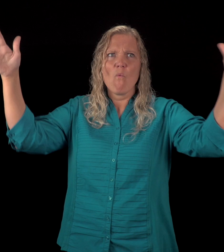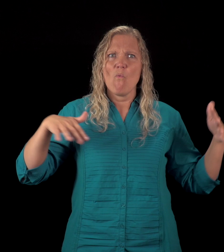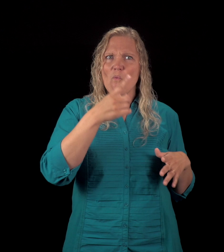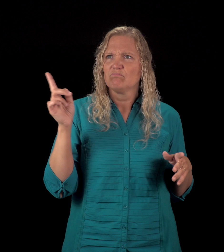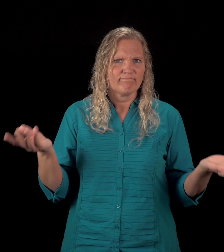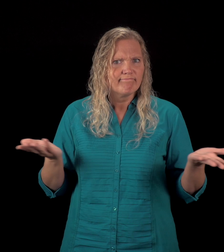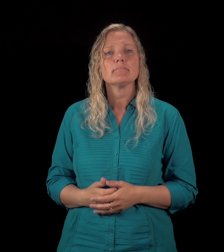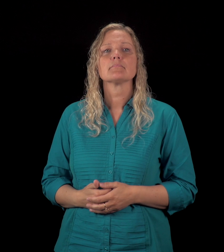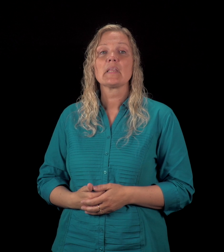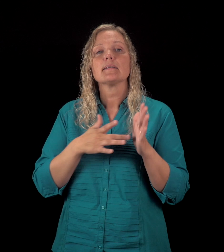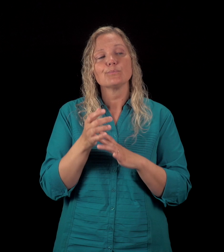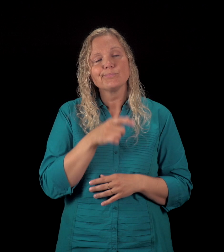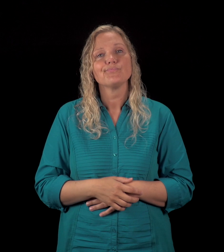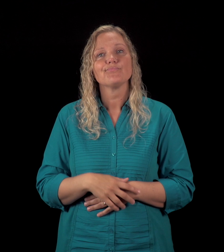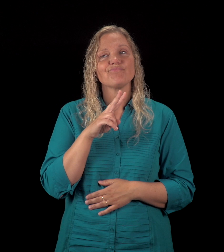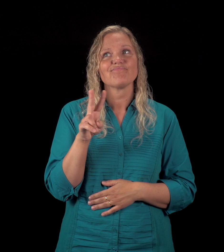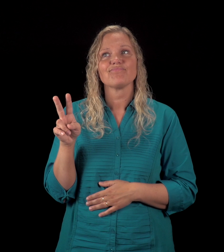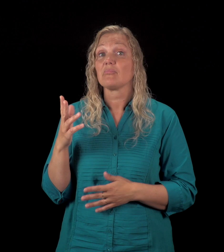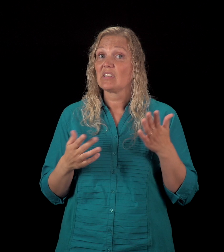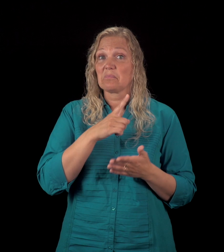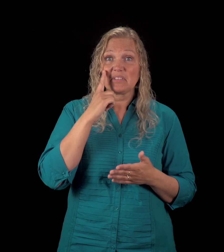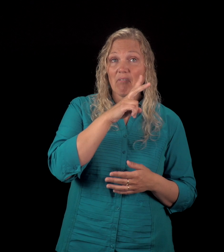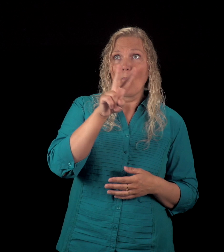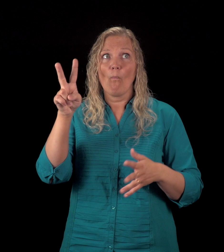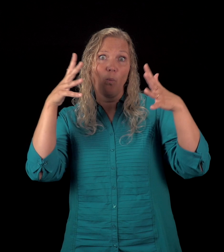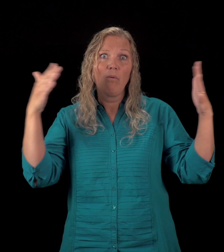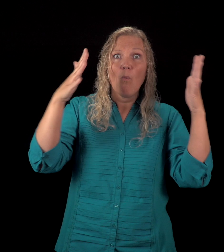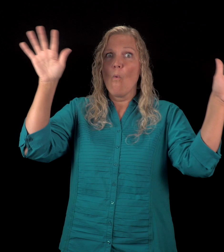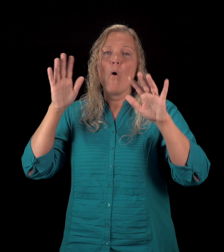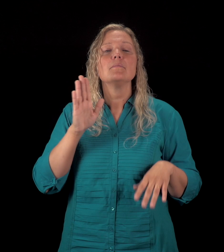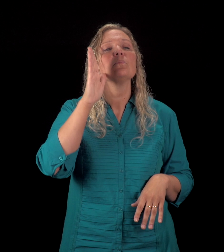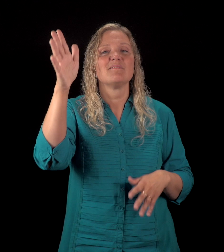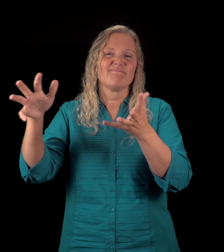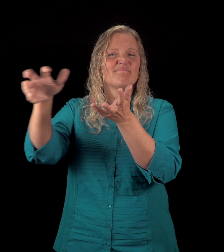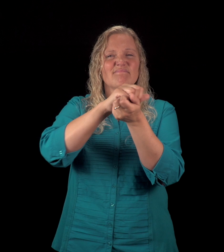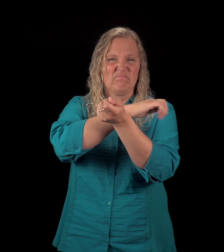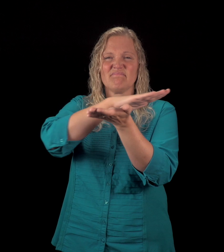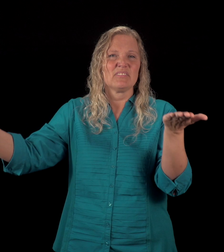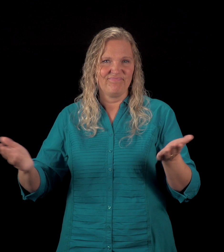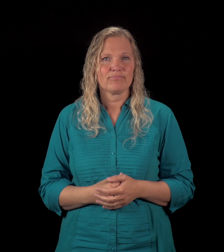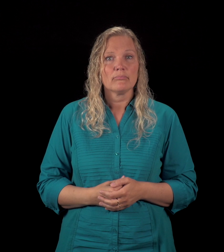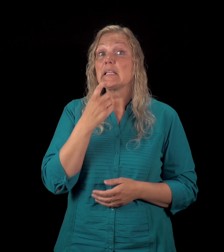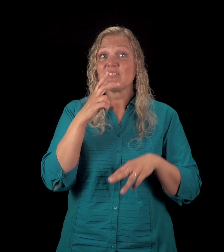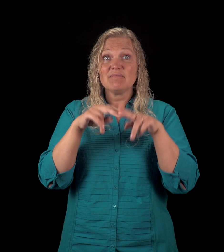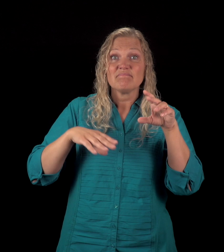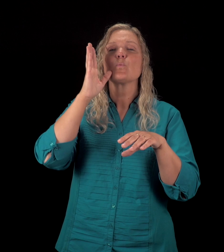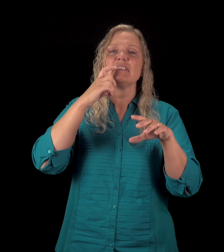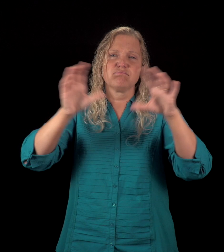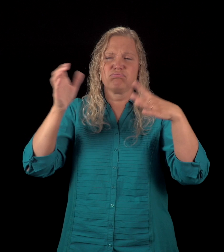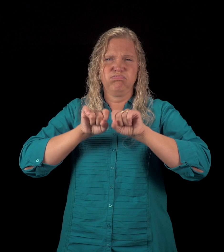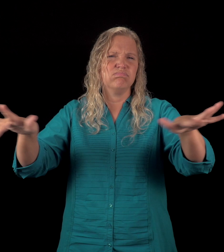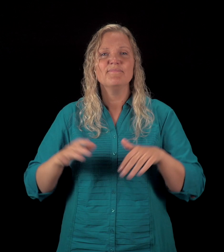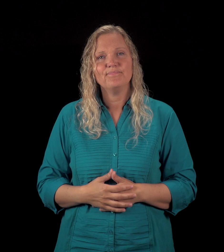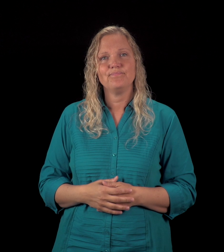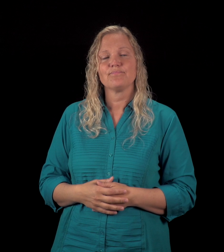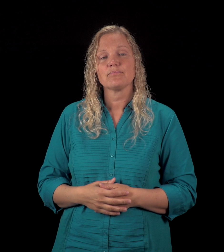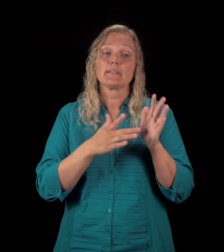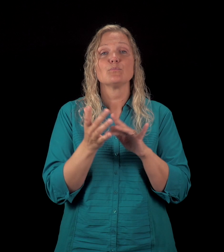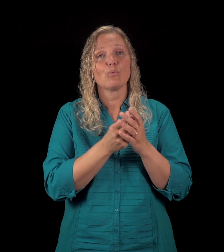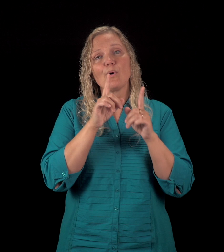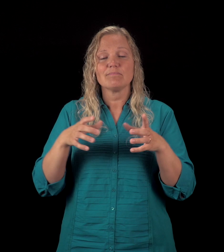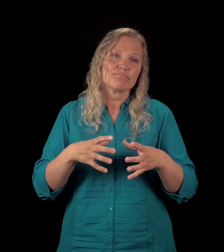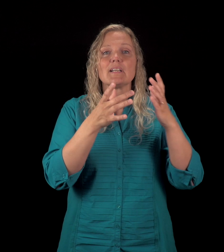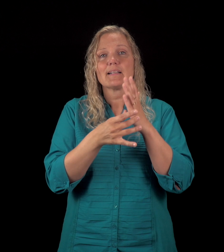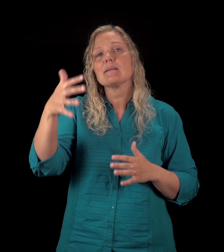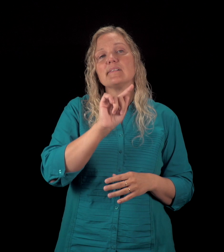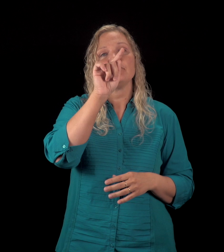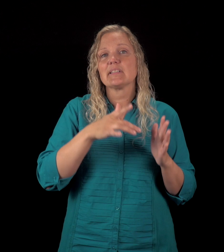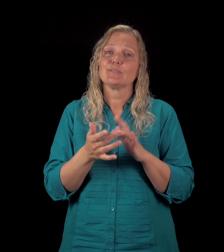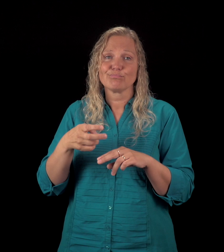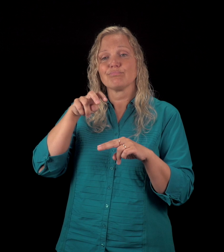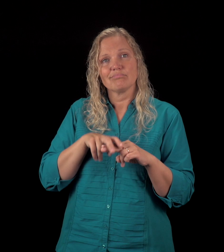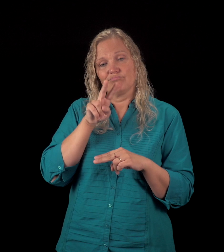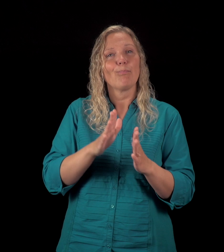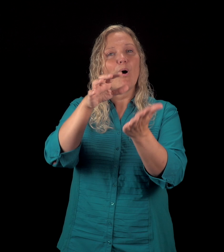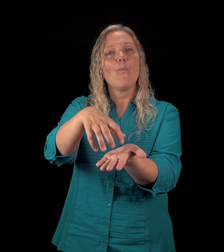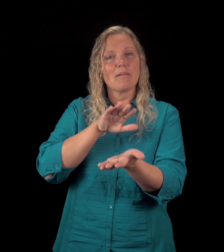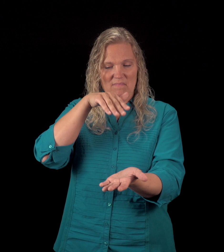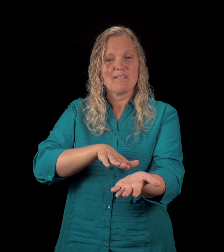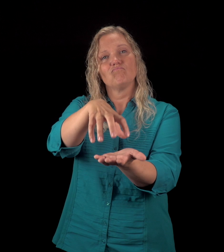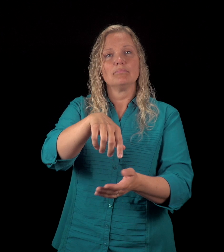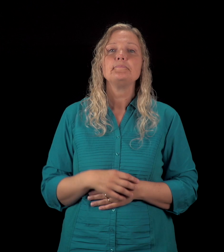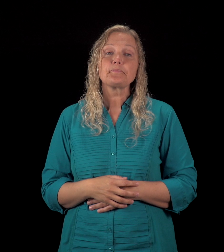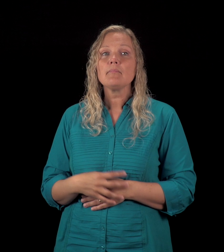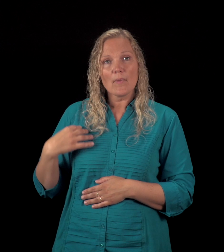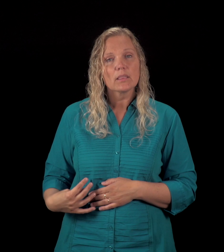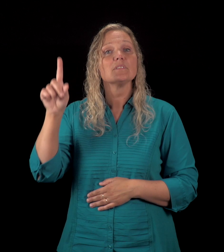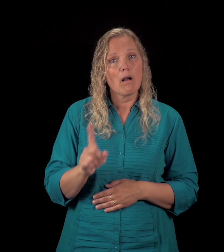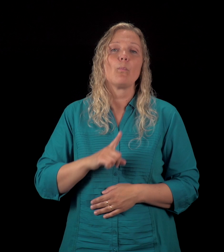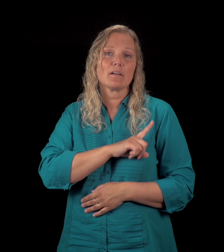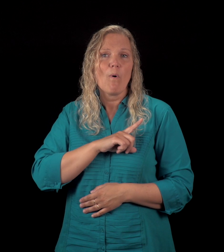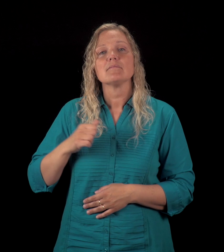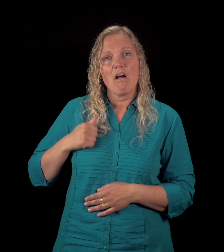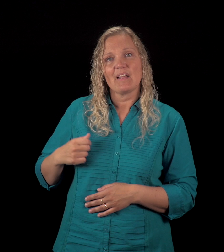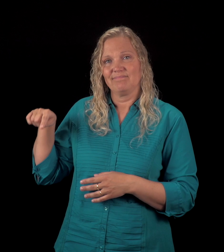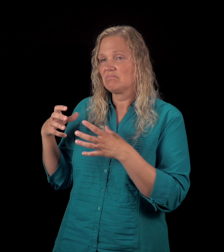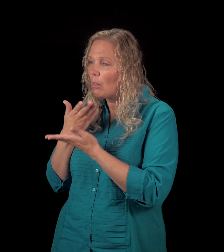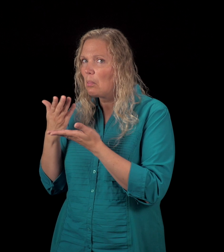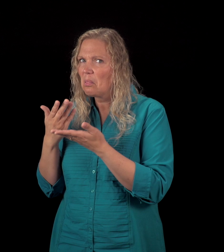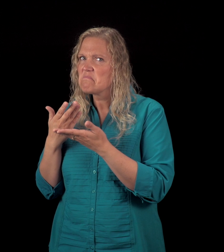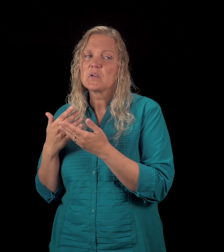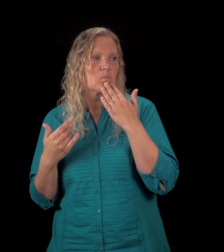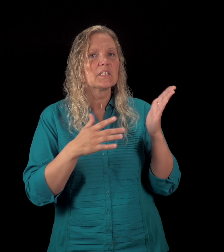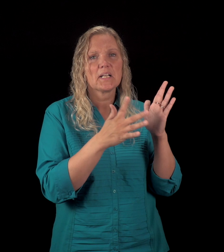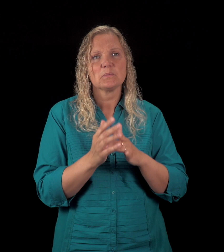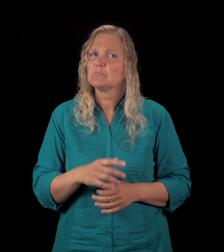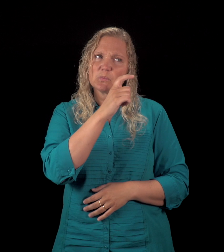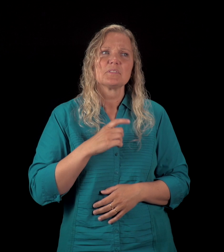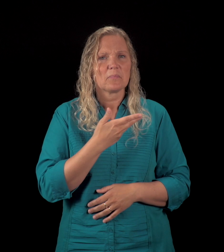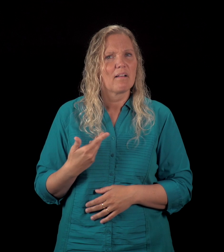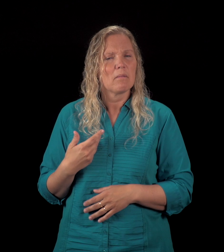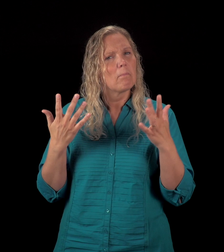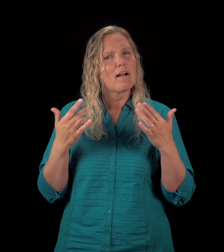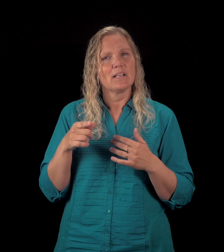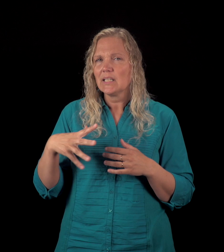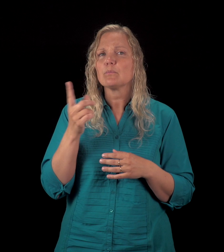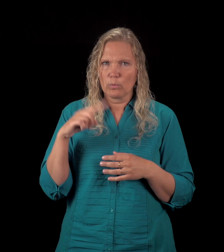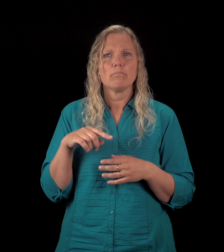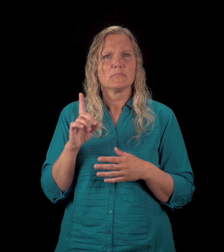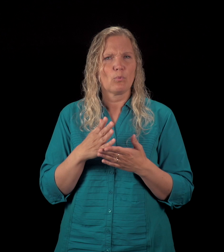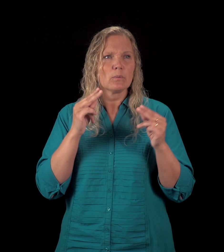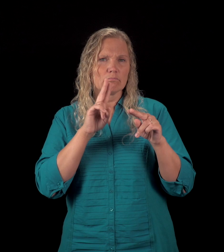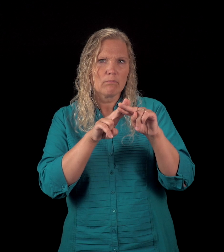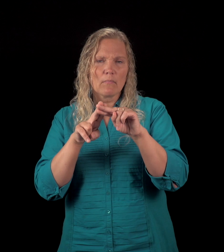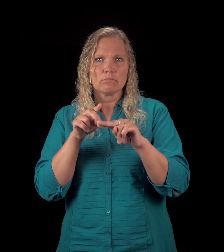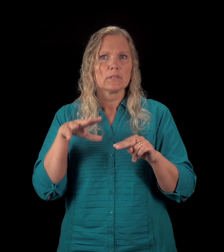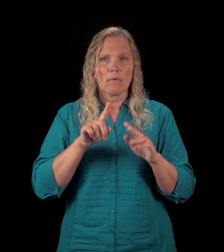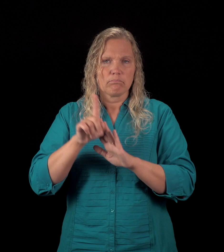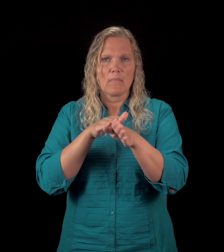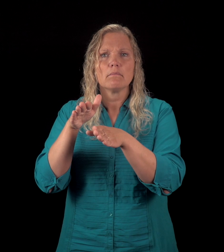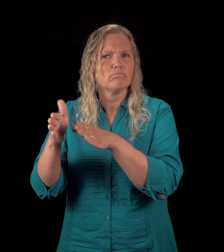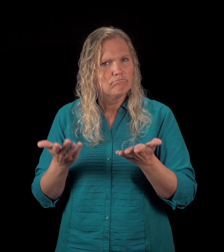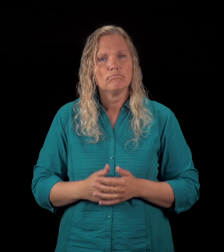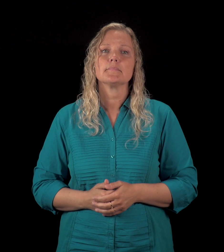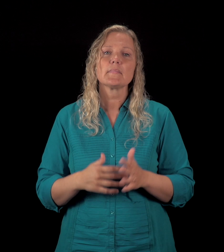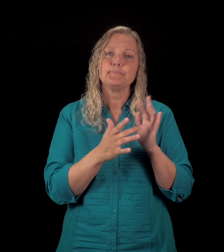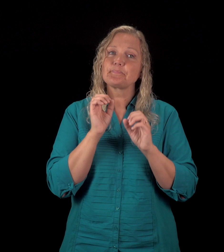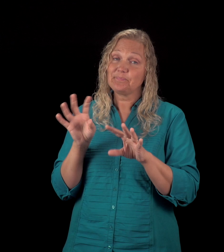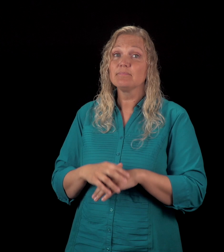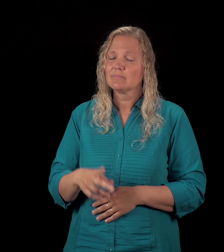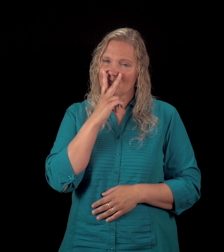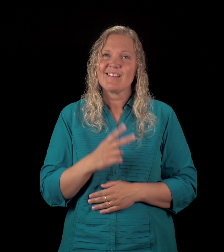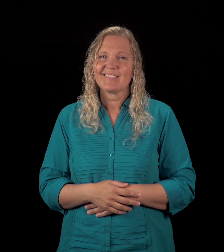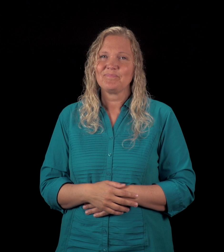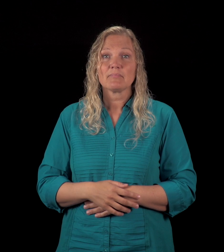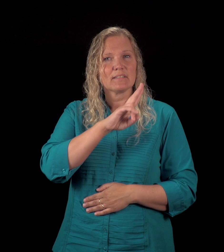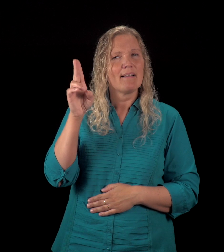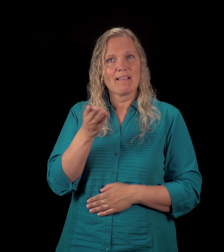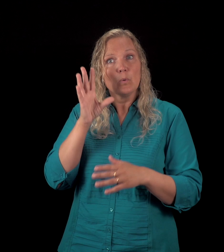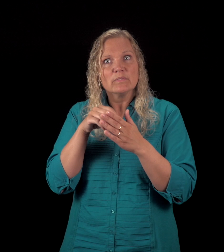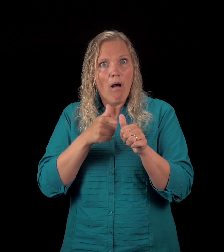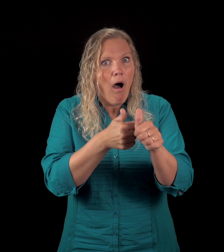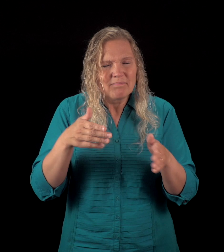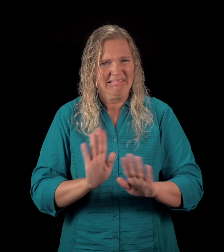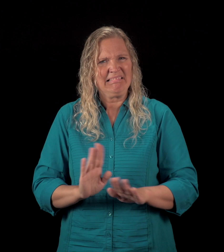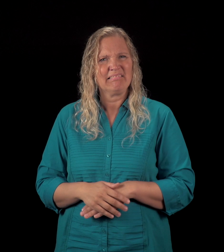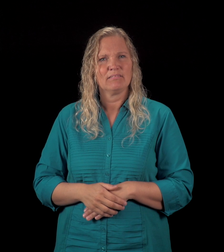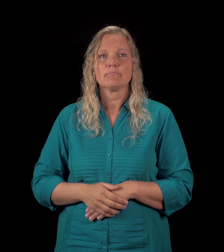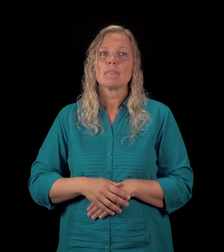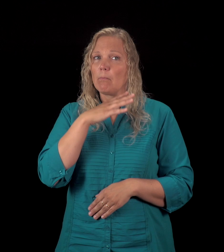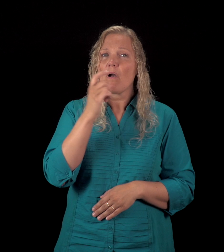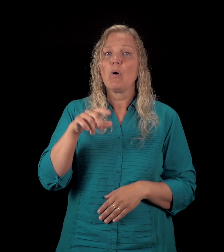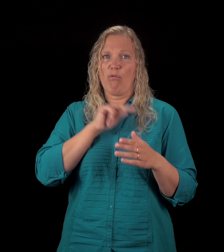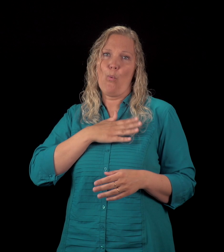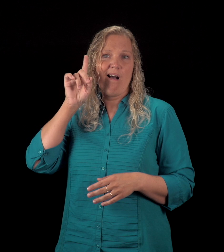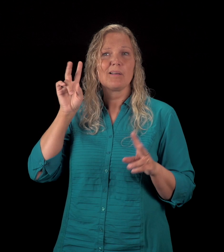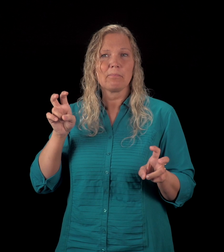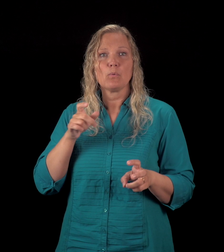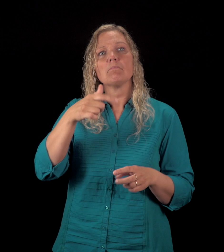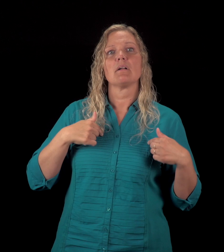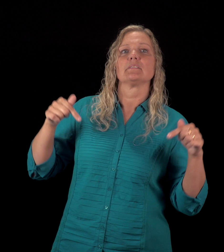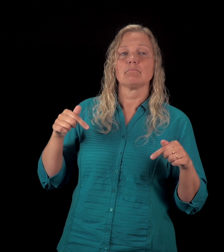While Jesus was sitting on the Mount of Olives opposite the temple, Peter, James, John, and Andrew asked Him privately, “Tell us, when will these things happen? And what will be the sign that they are about to be fulfilled?” Jesus began by telling them, “See to it that no one deceives you. Many will come in My name, claiming, ‘I am He,’ and will deceive many.